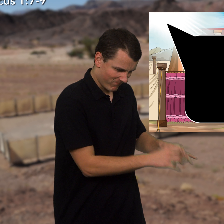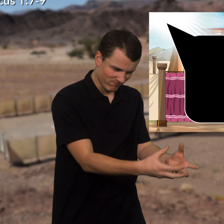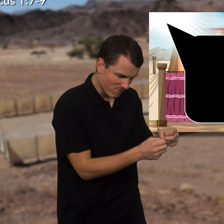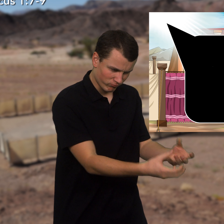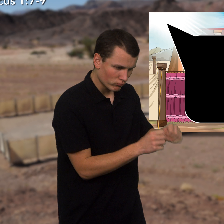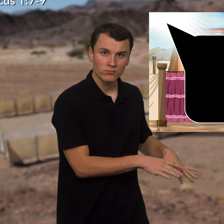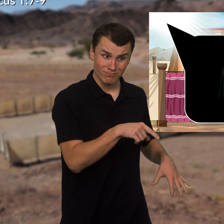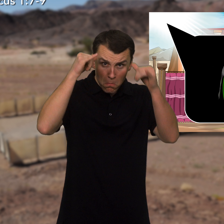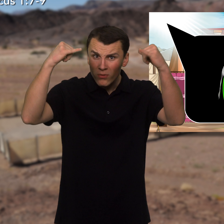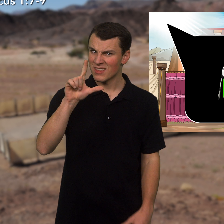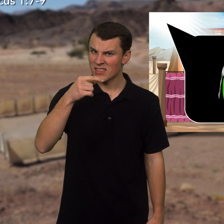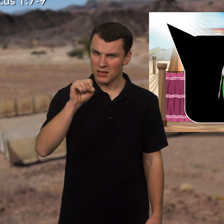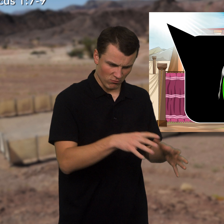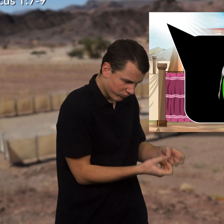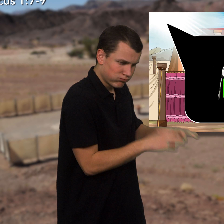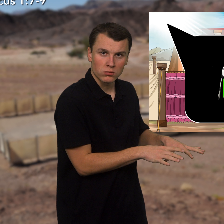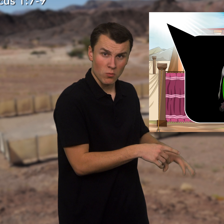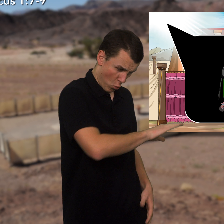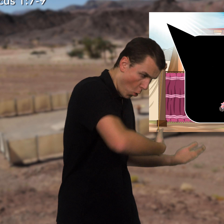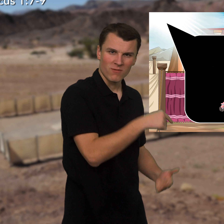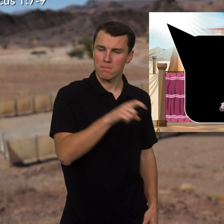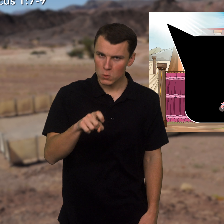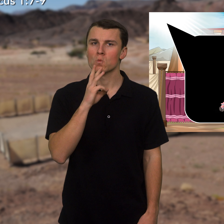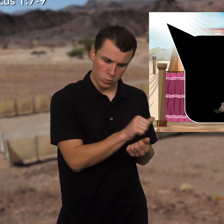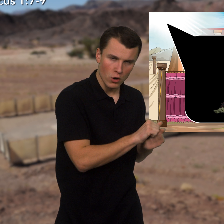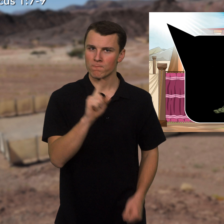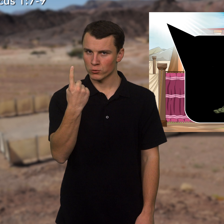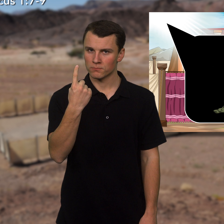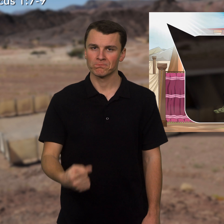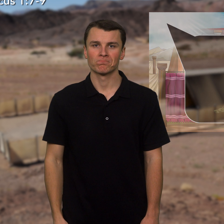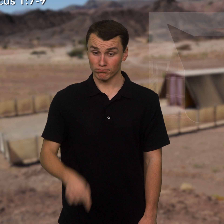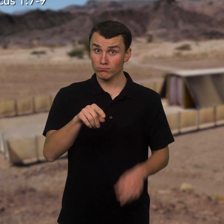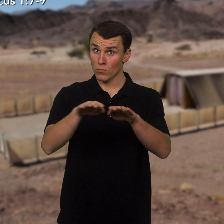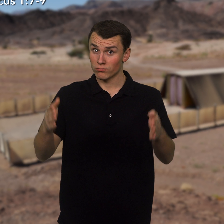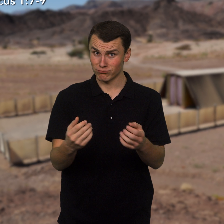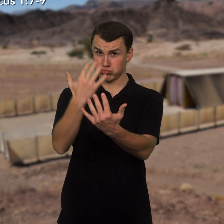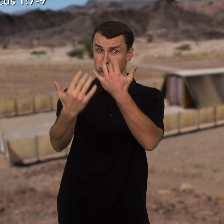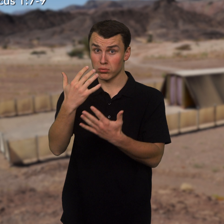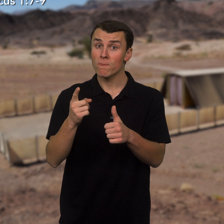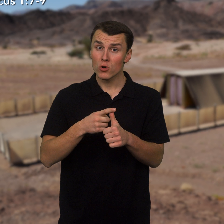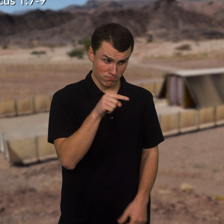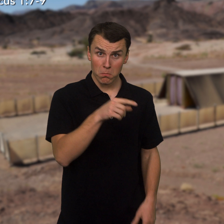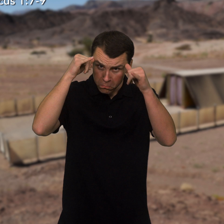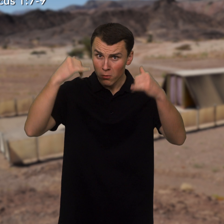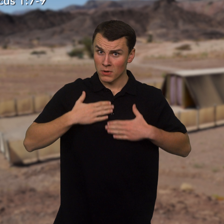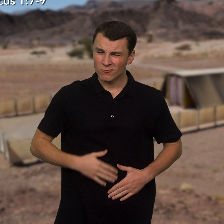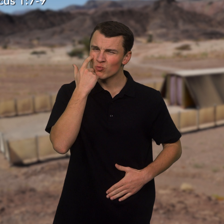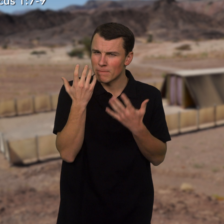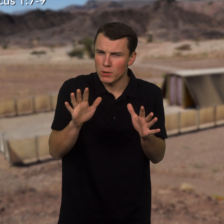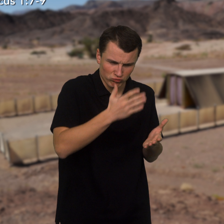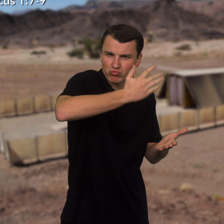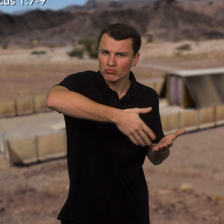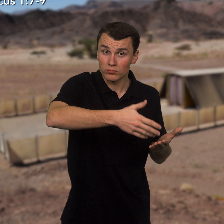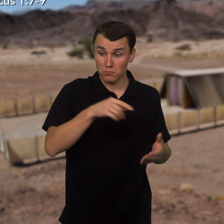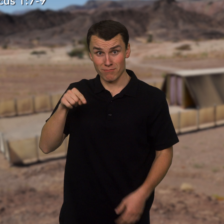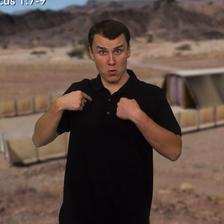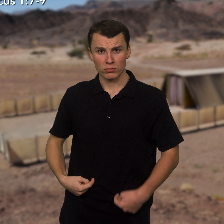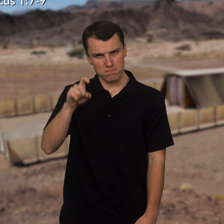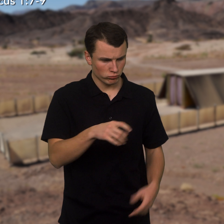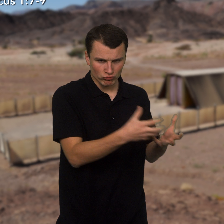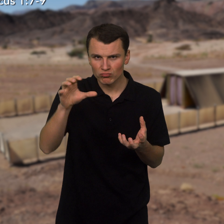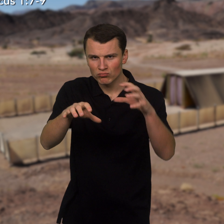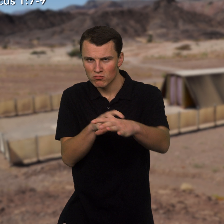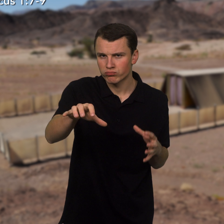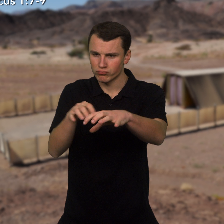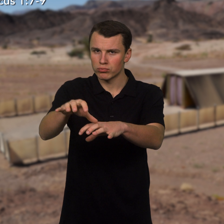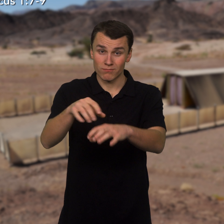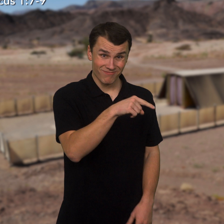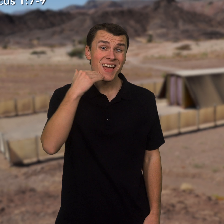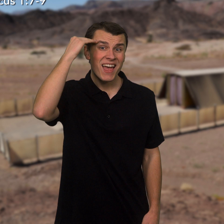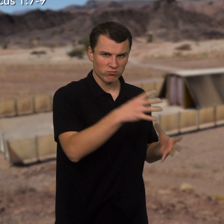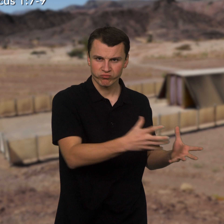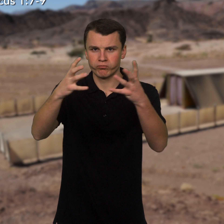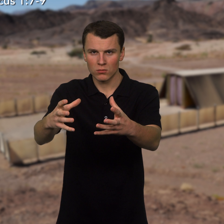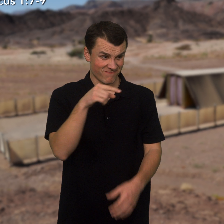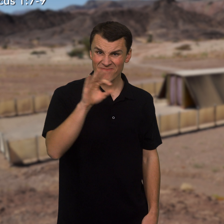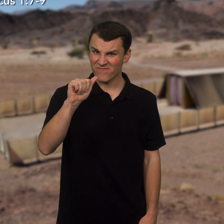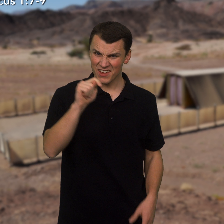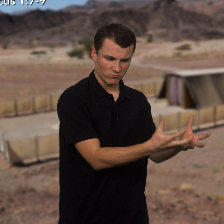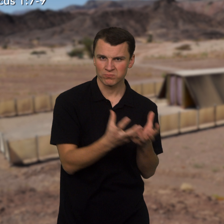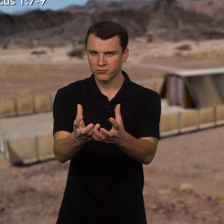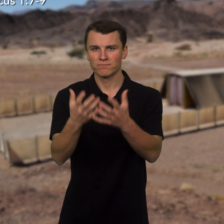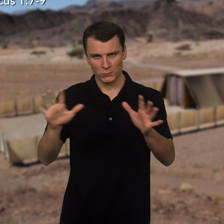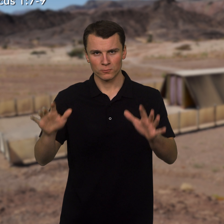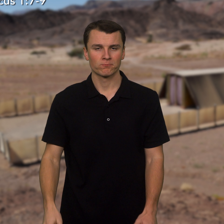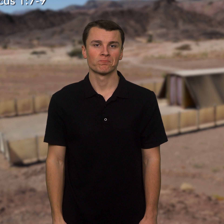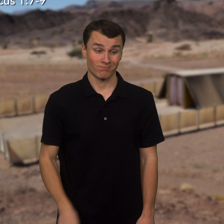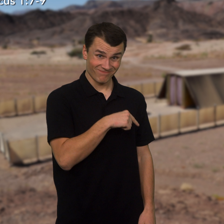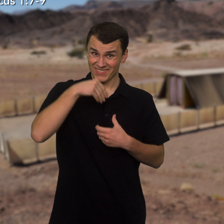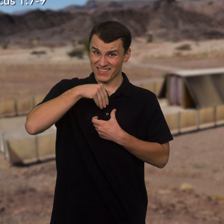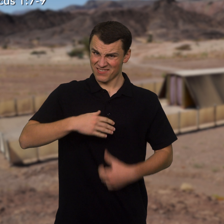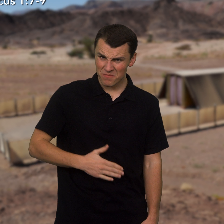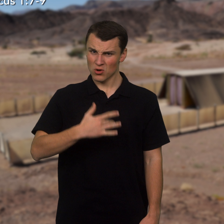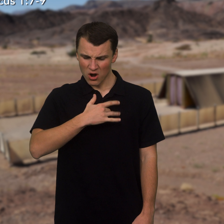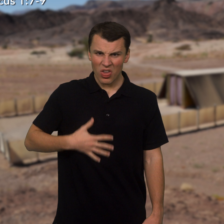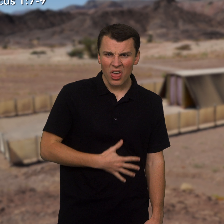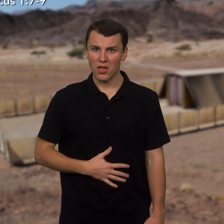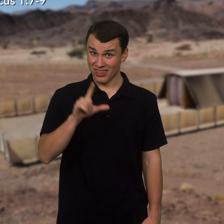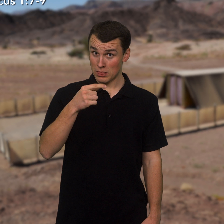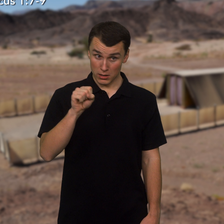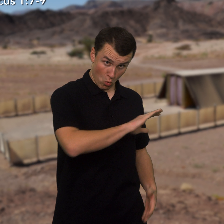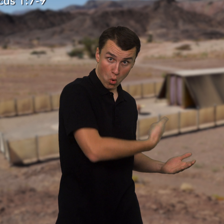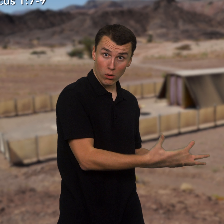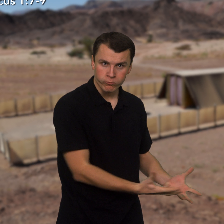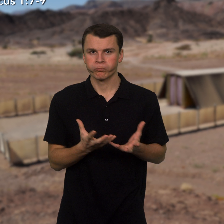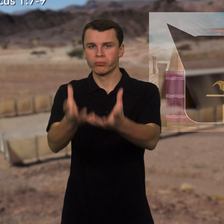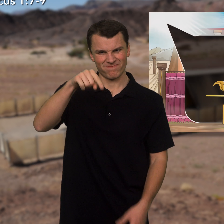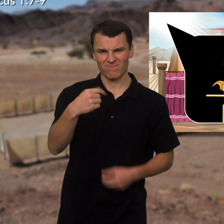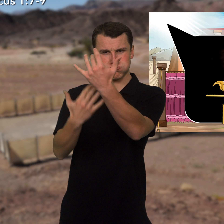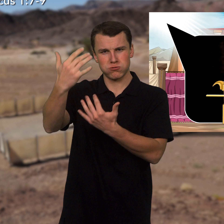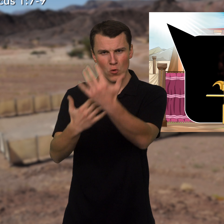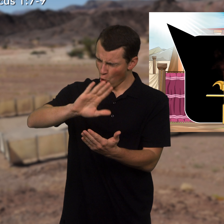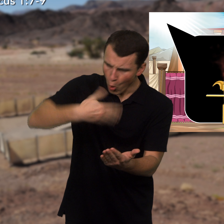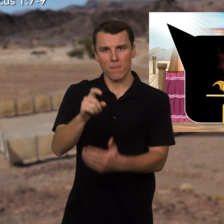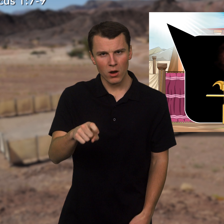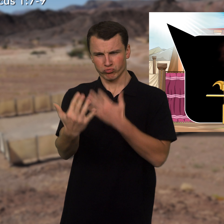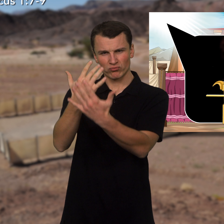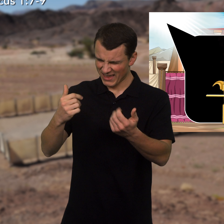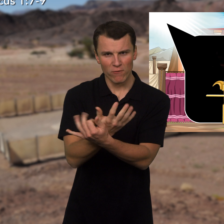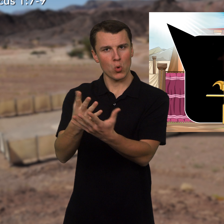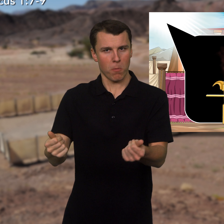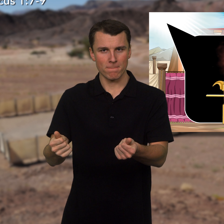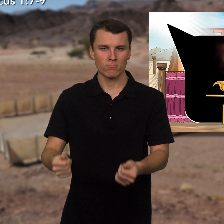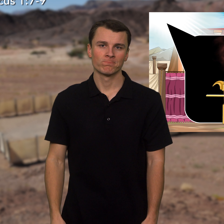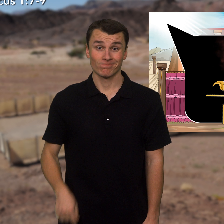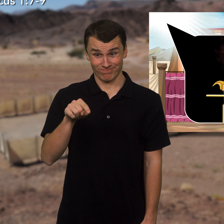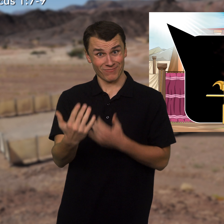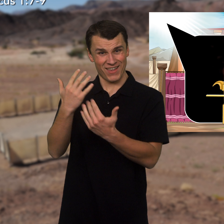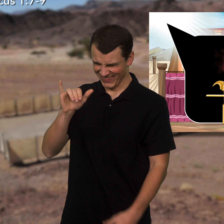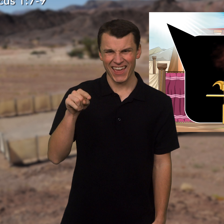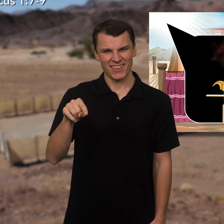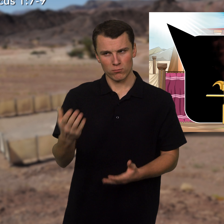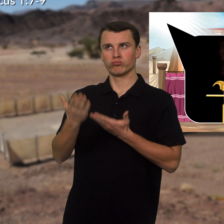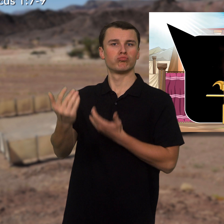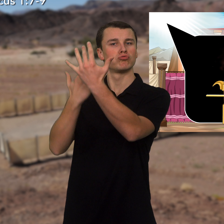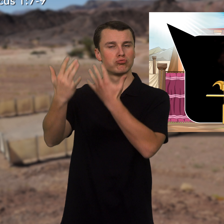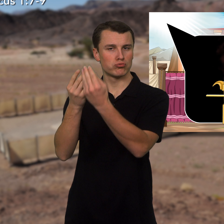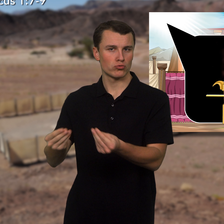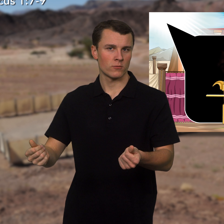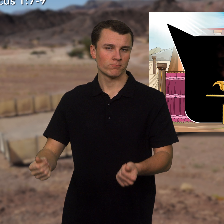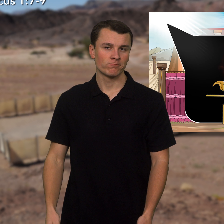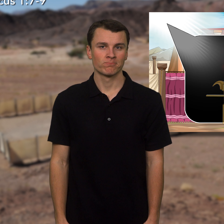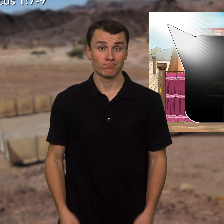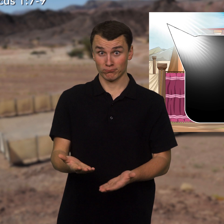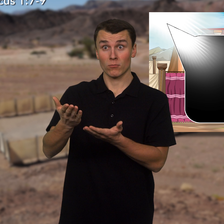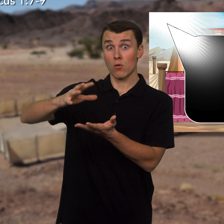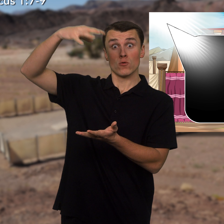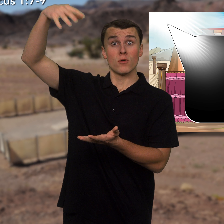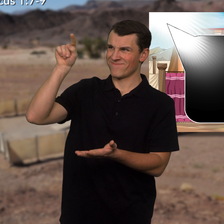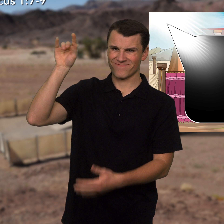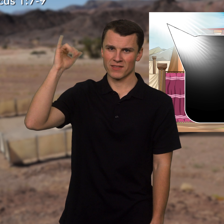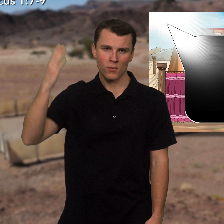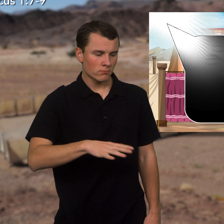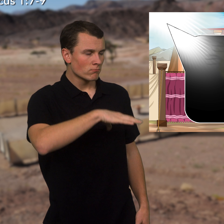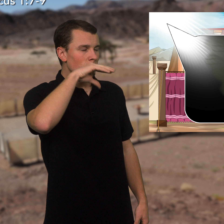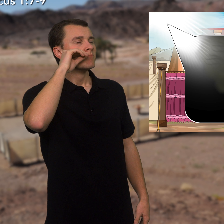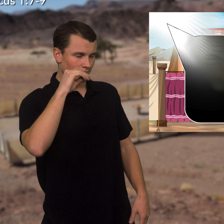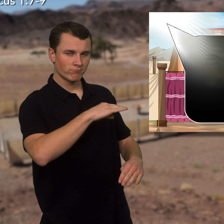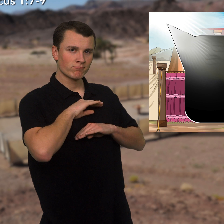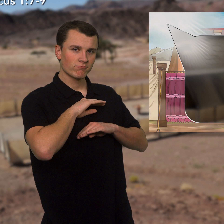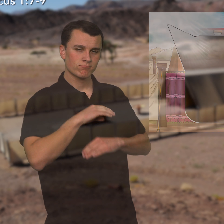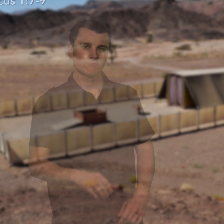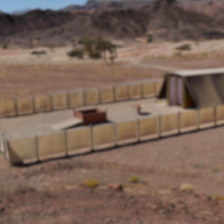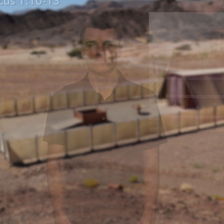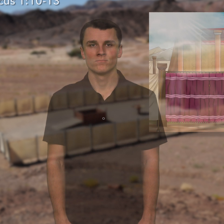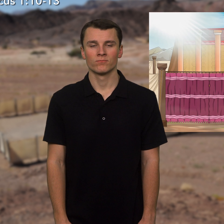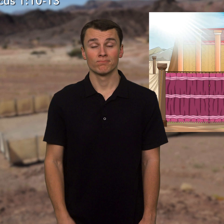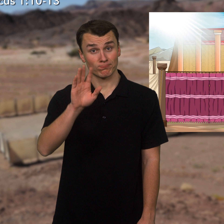The entrails and legs must be washed with water, and the priest shall burn all of it on the altar as a burnt offering, an offering made by fire, a pleasing aroma to the LORD.